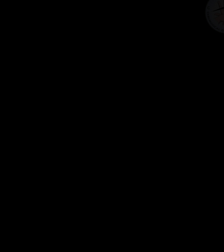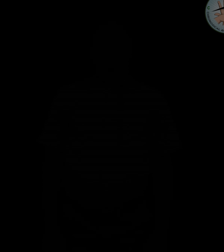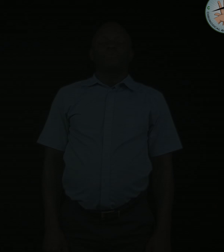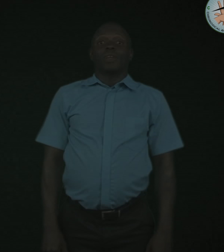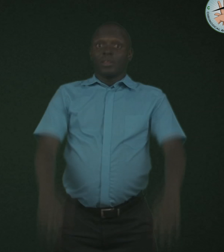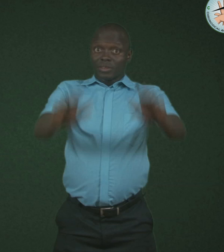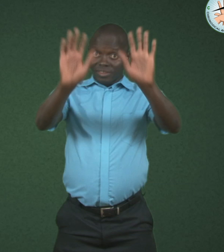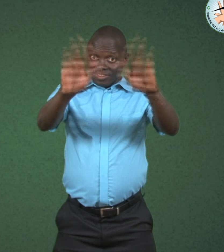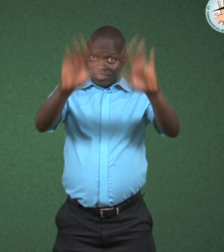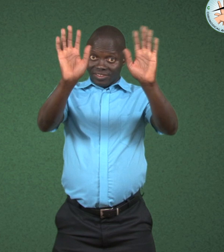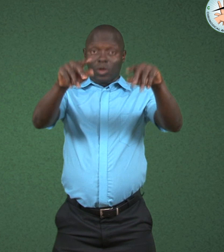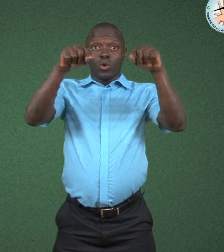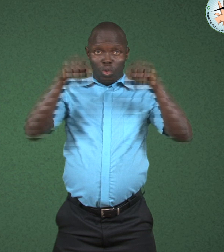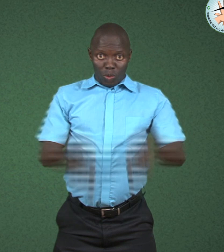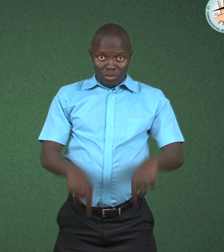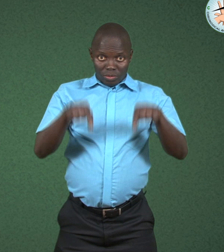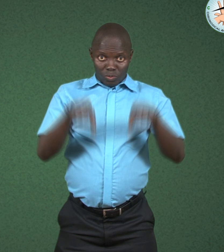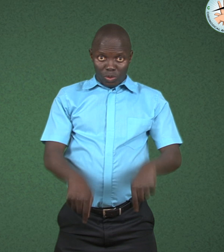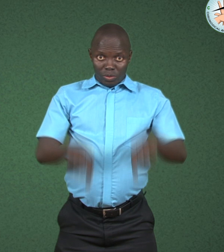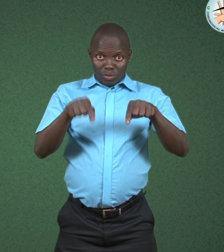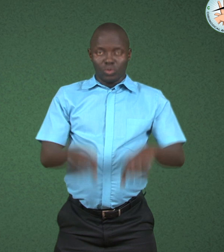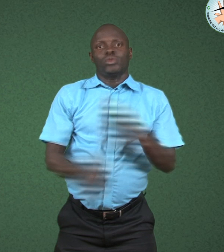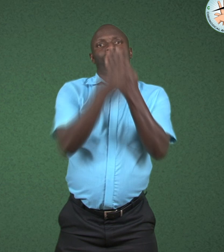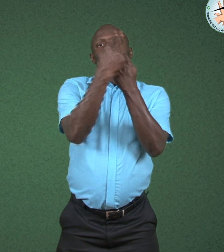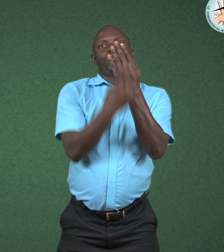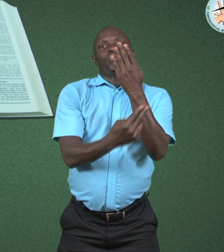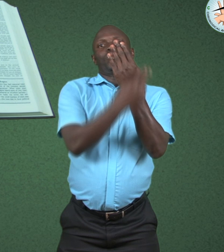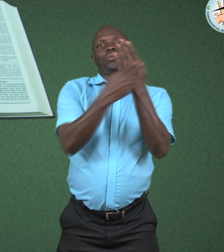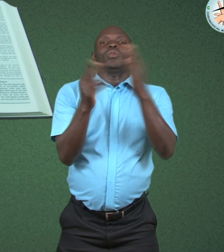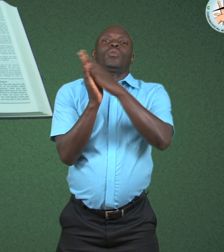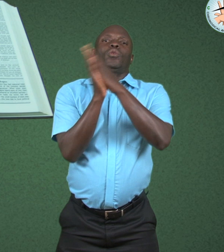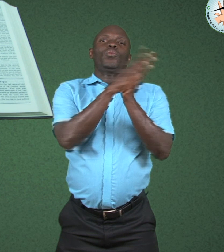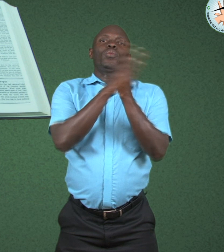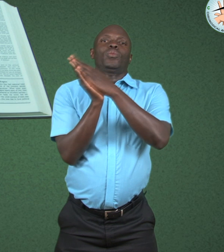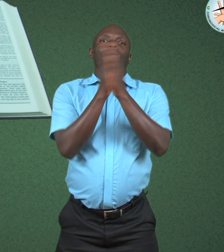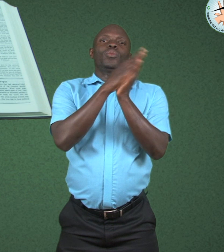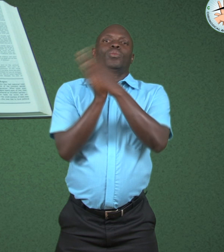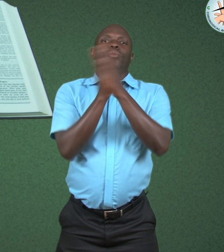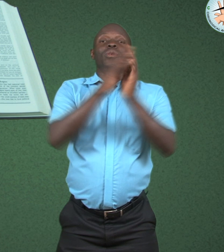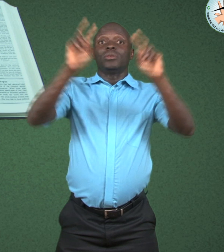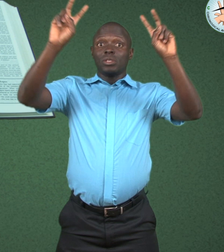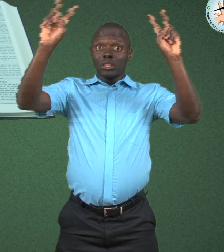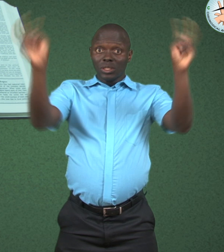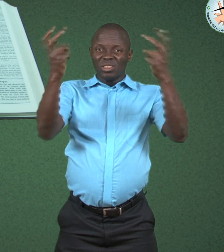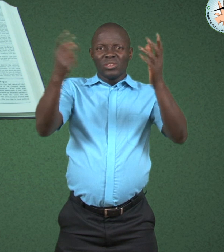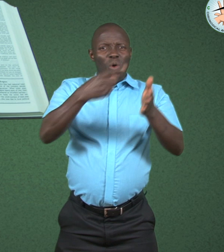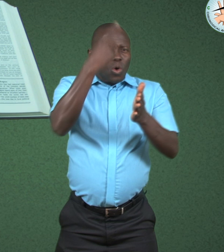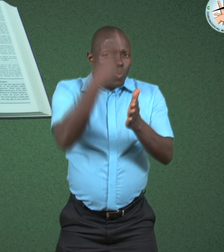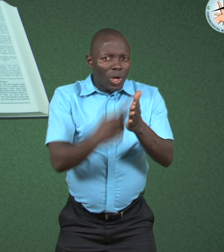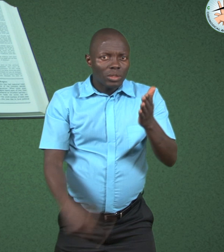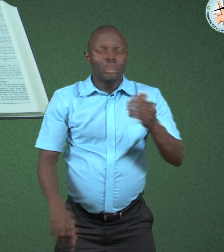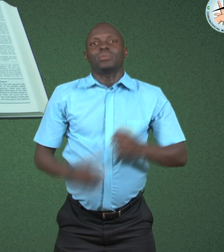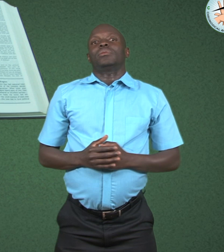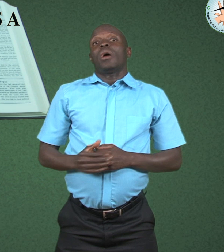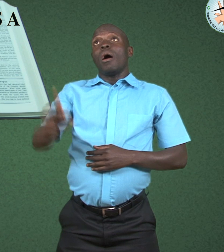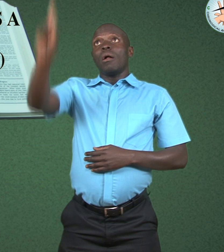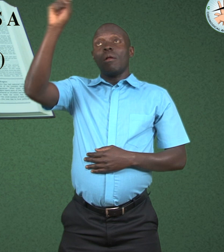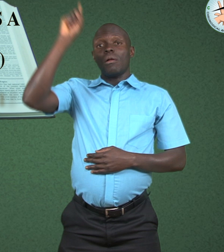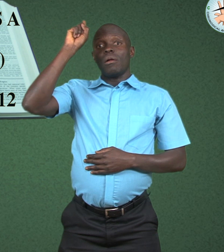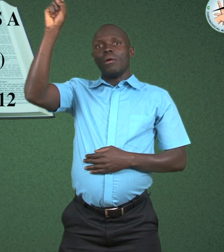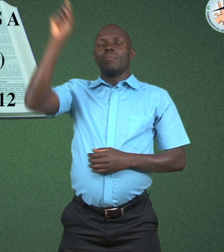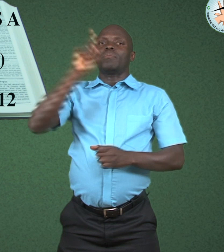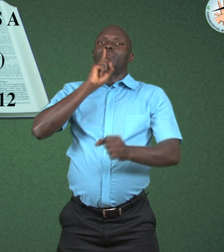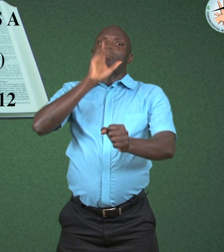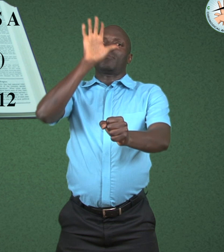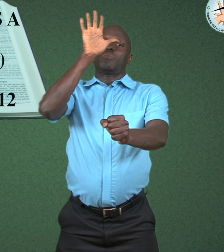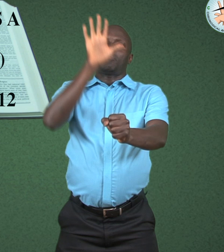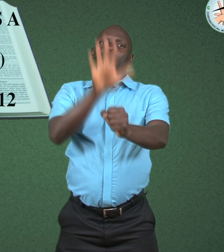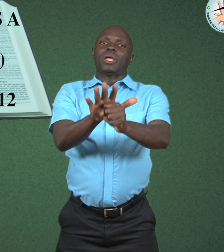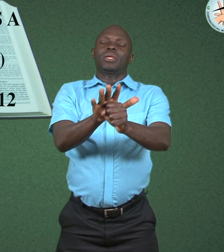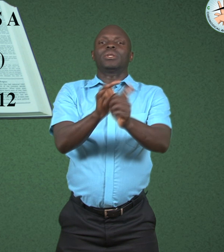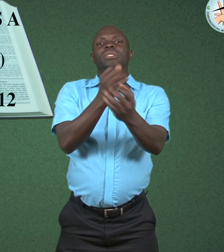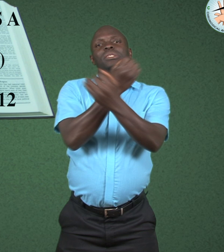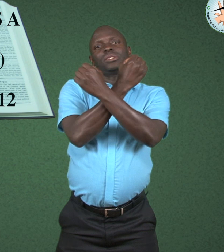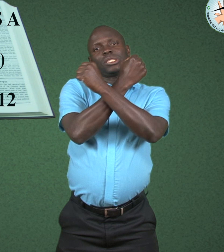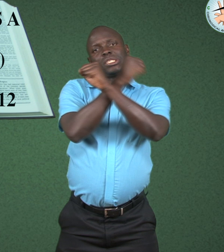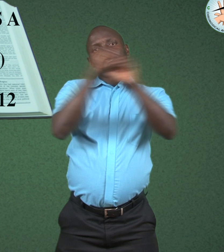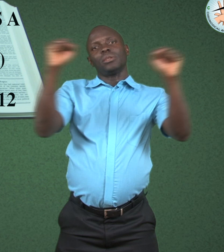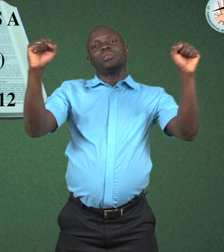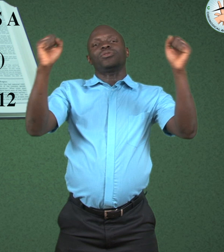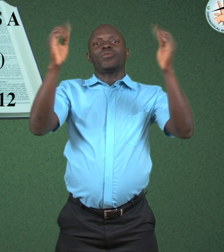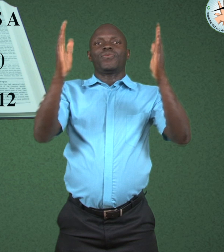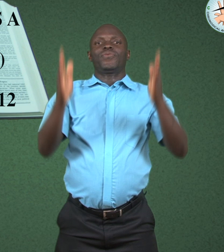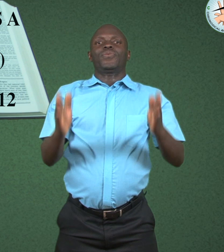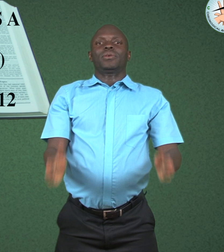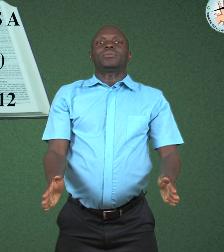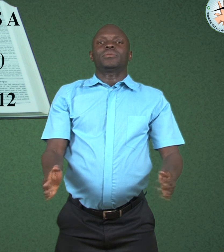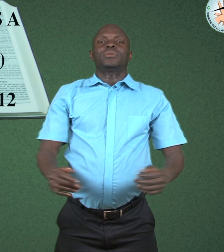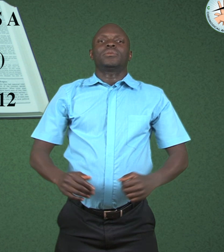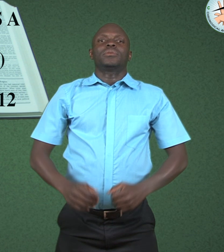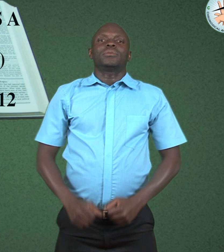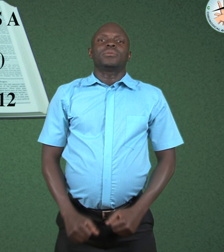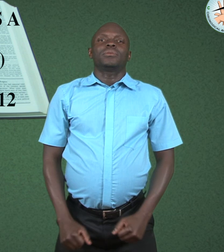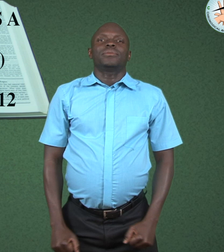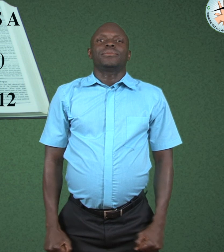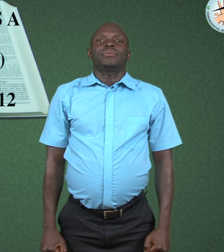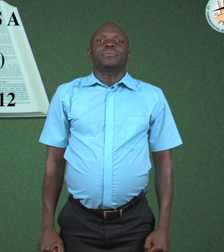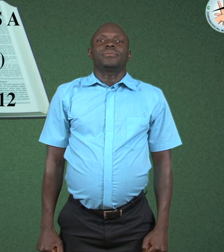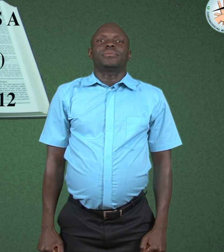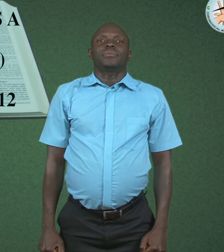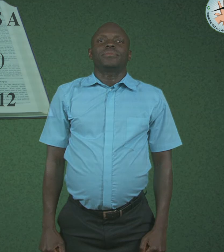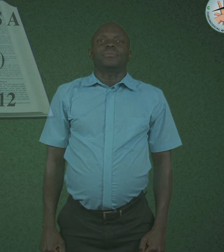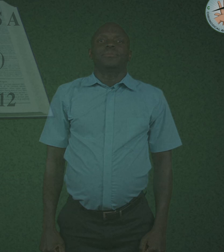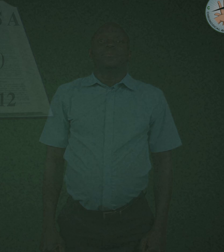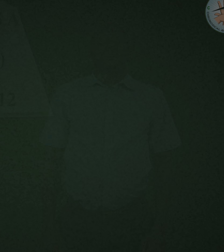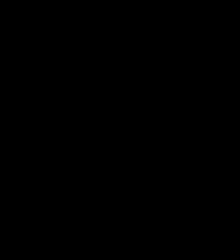God promises a saviour